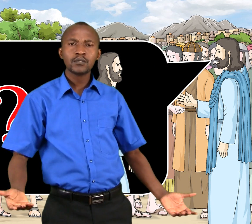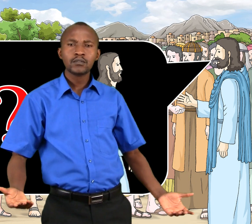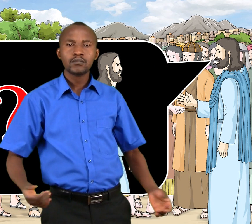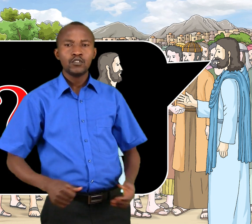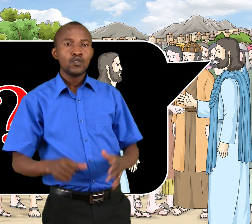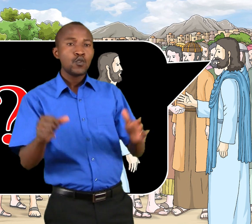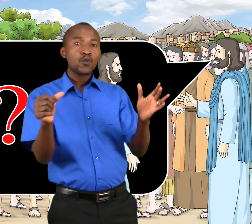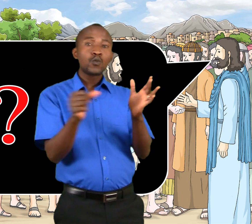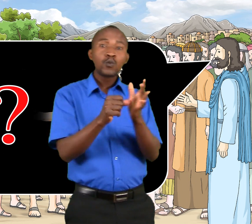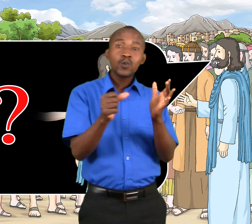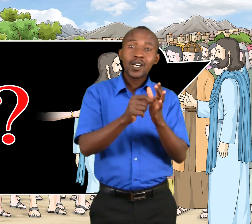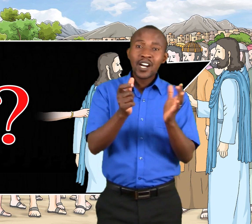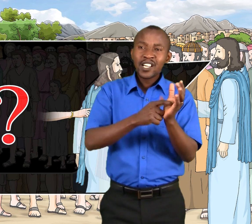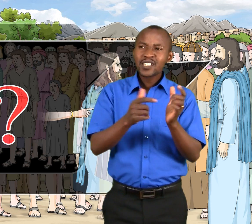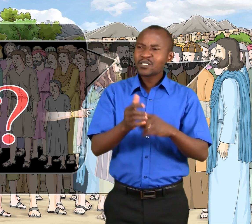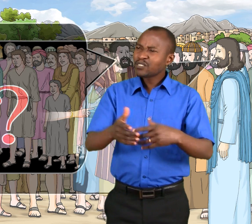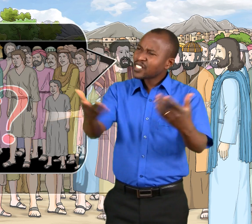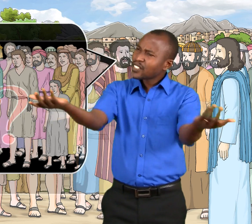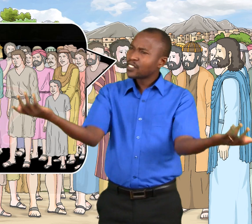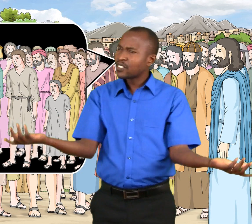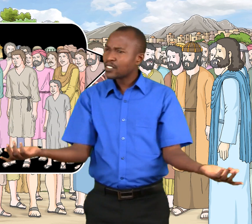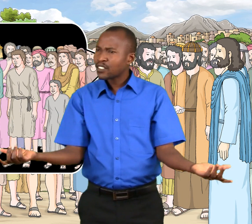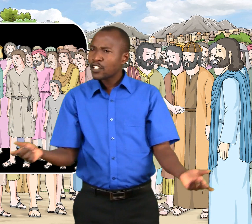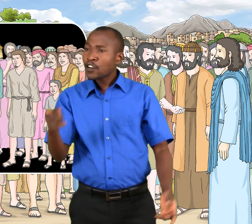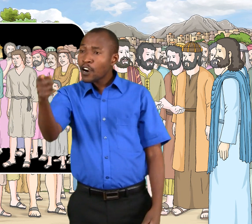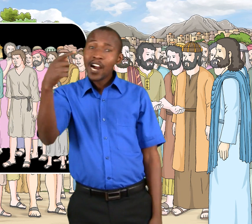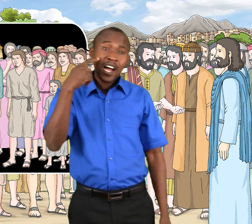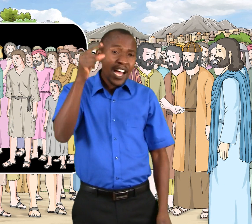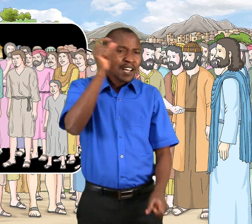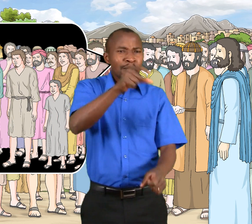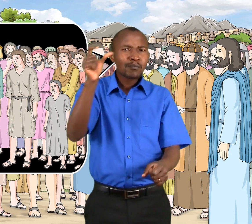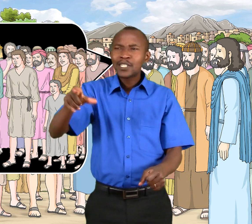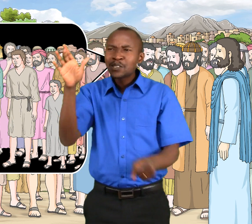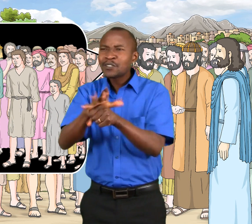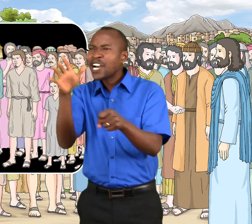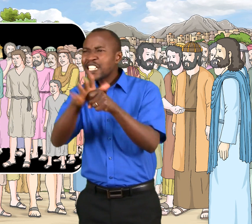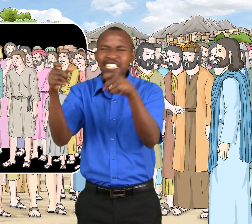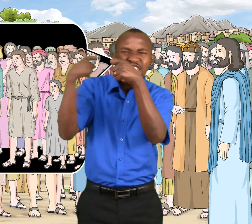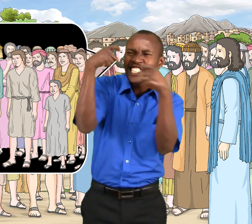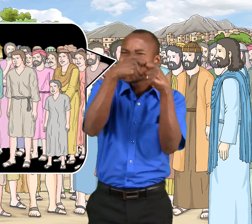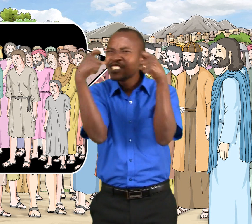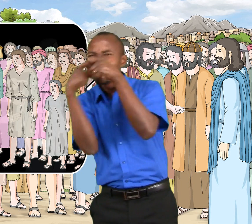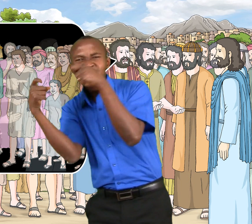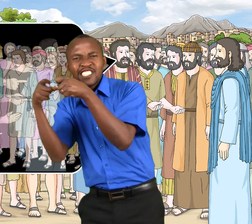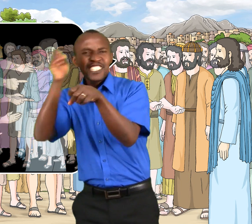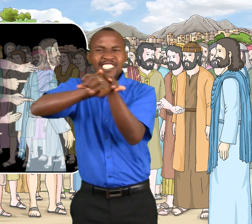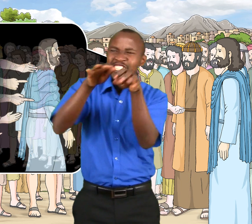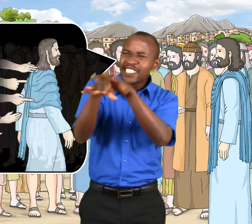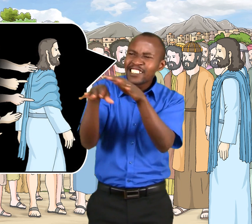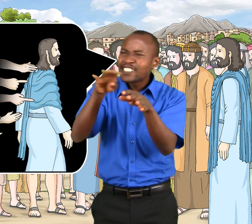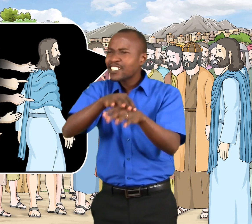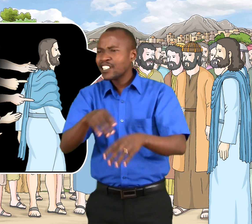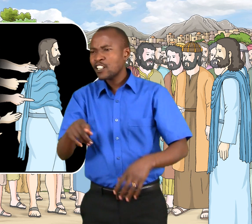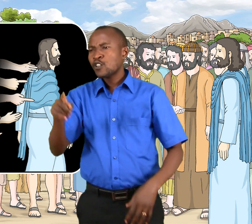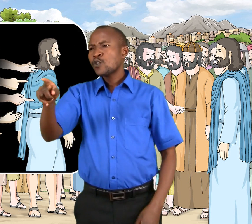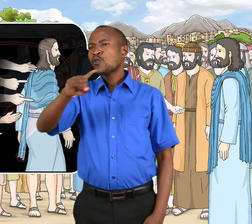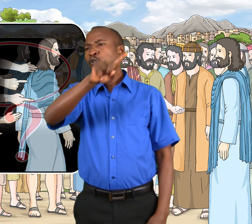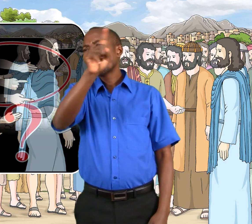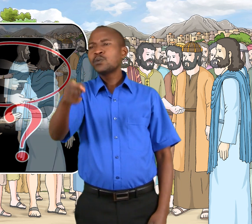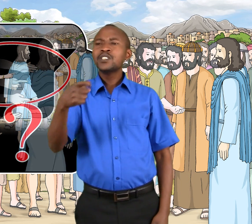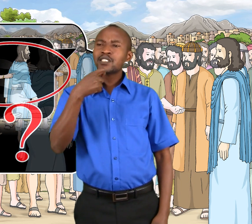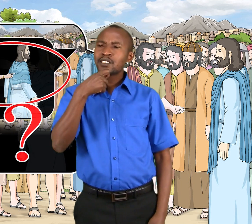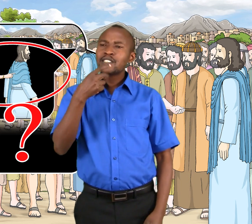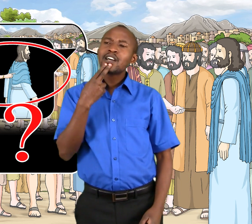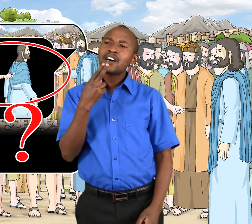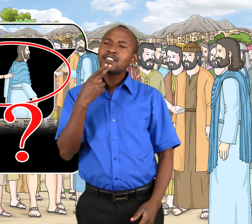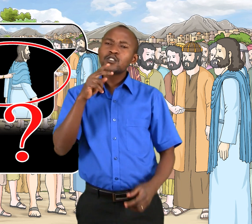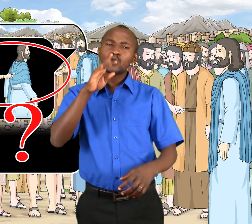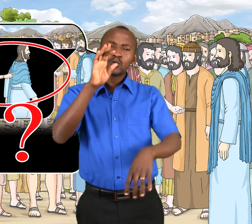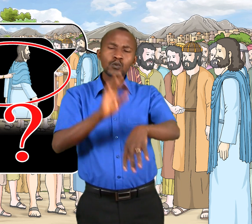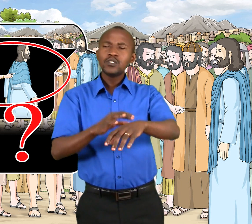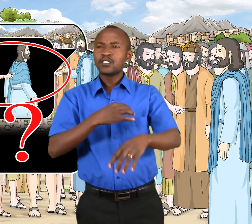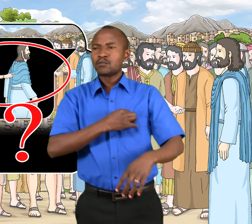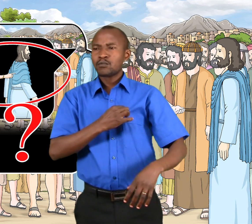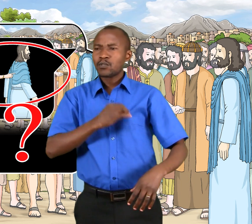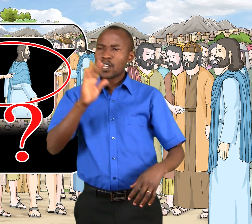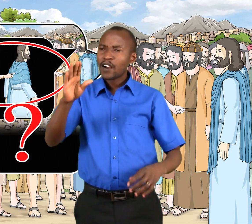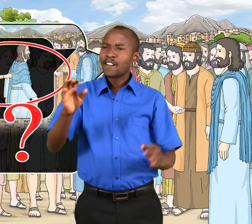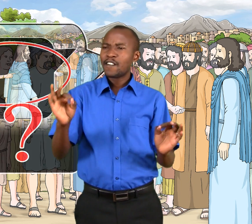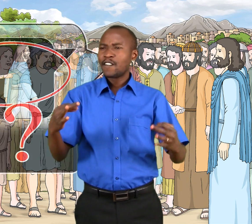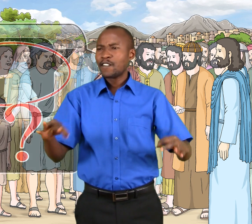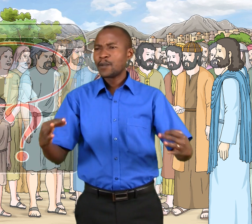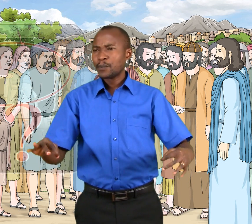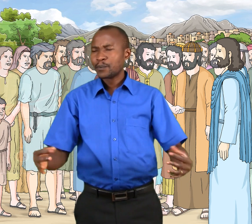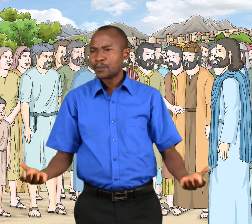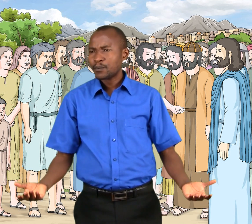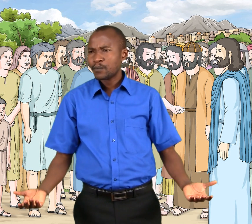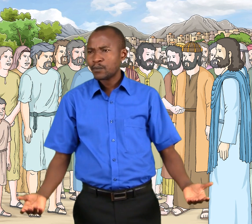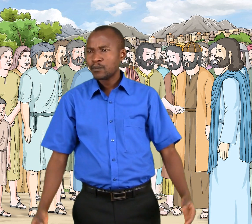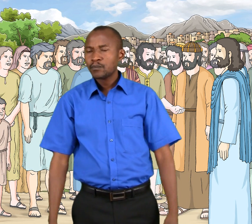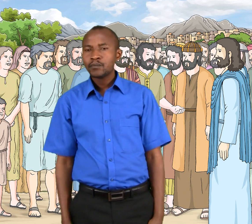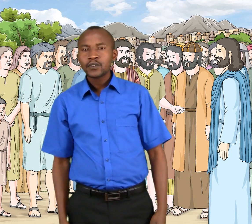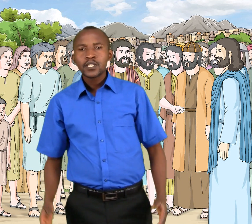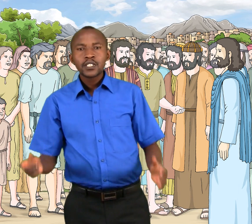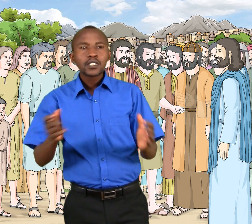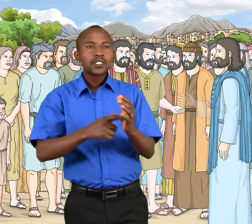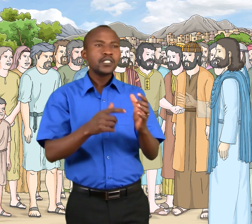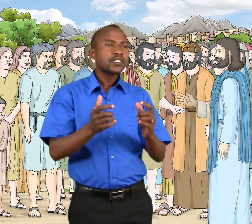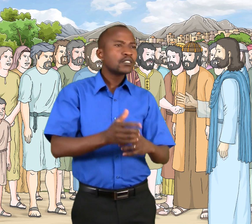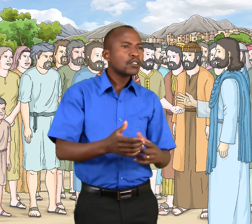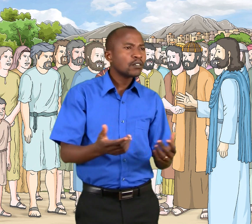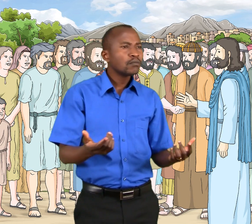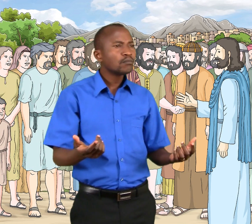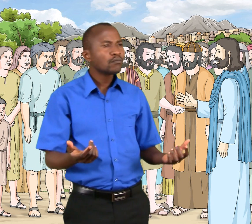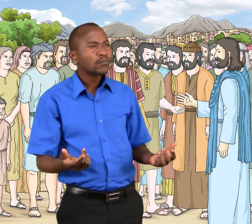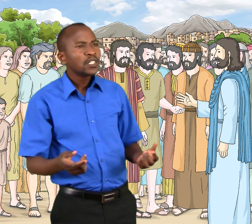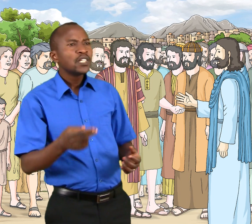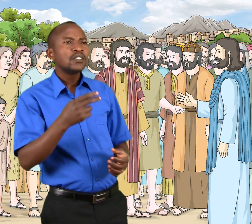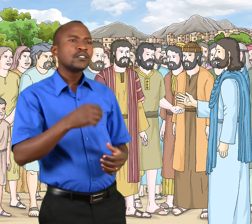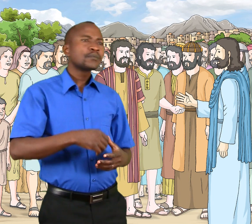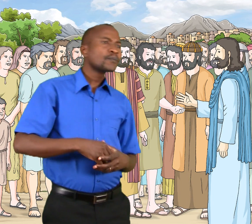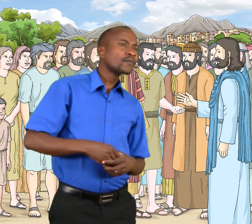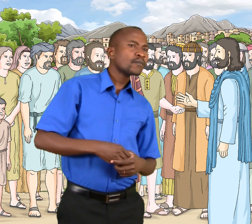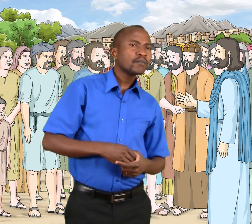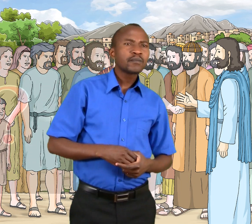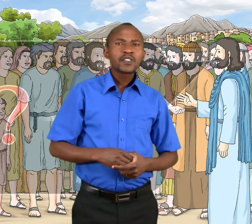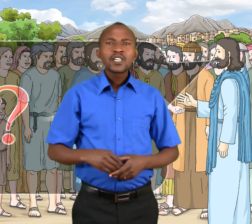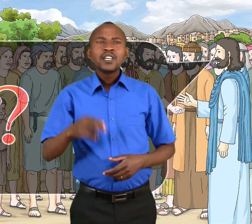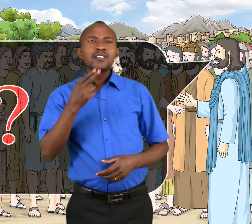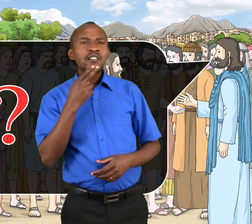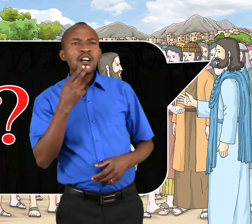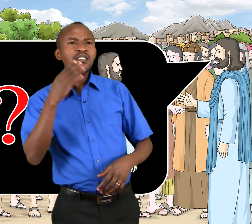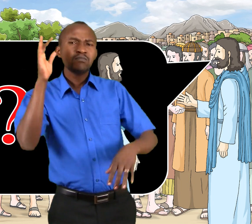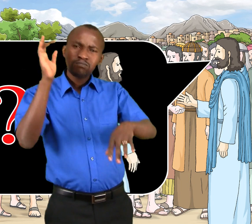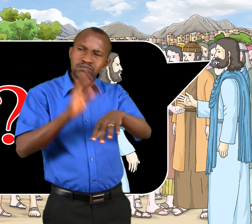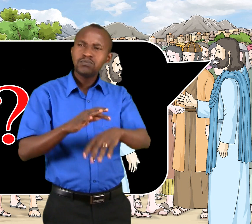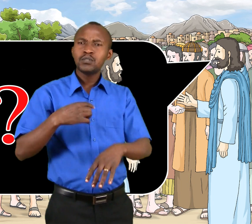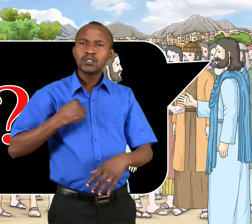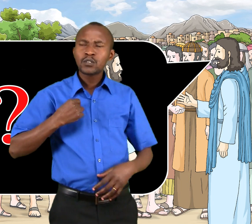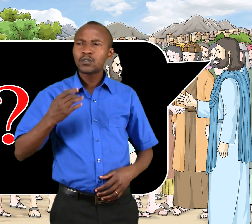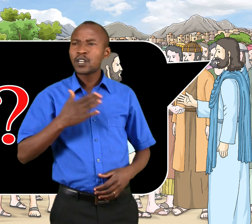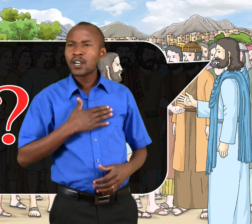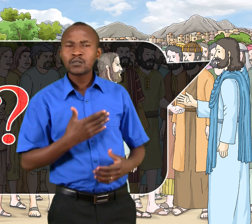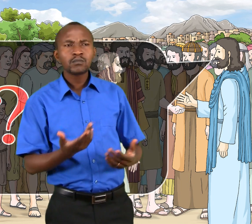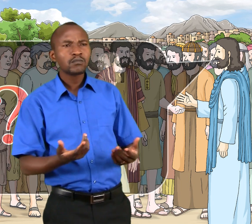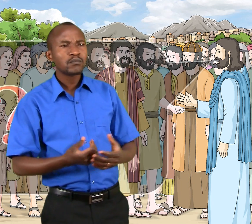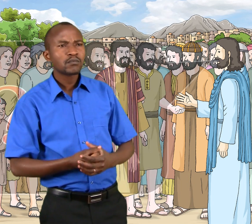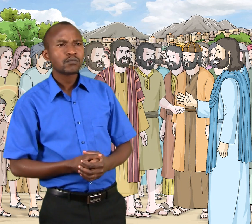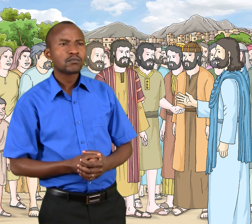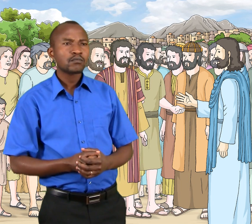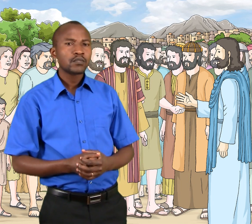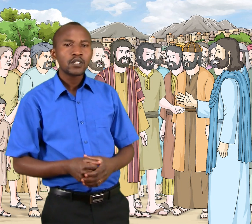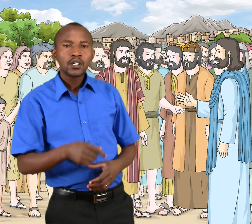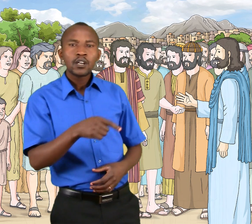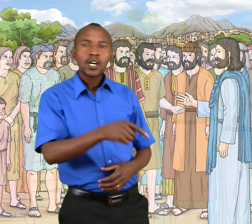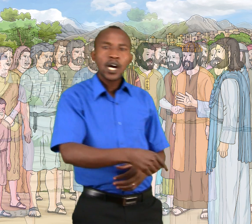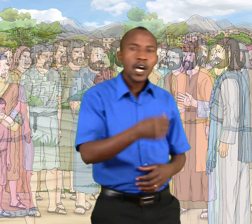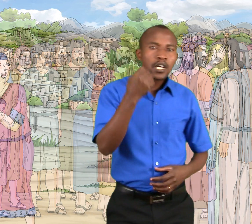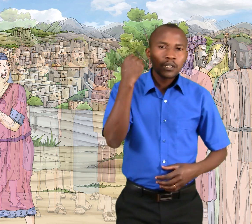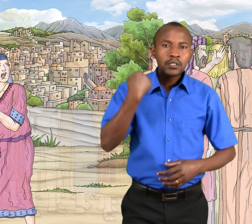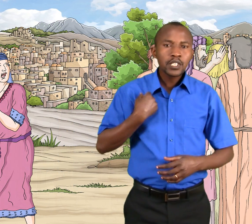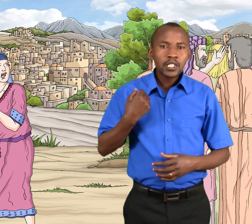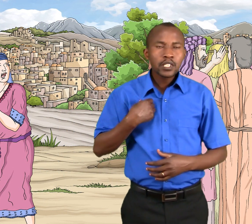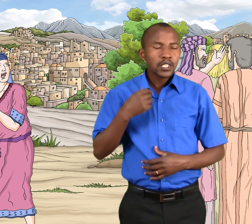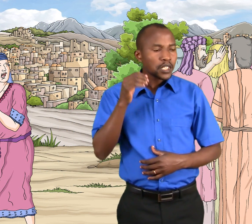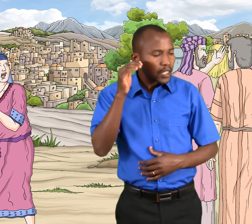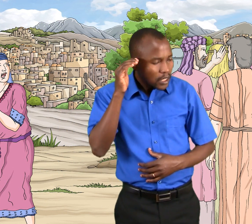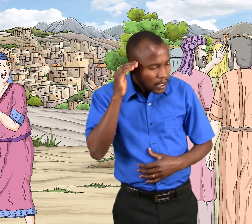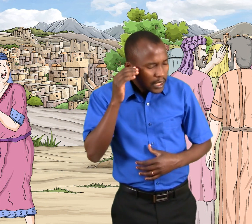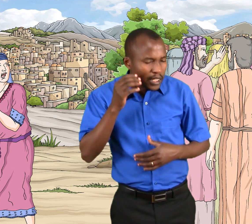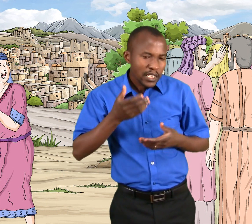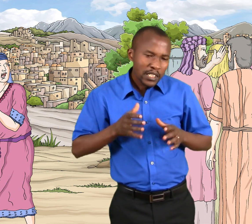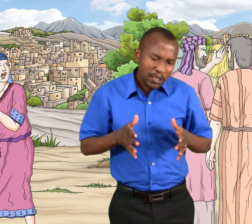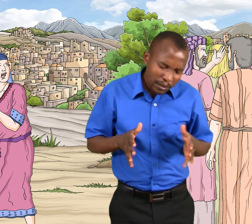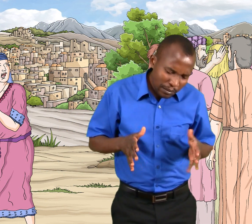His disciples answered, “You can see the crowd pressing in on You, and yet You ask, ‘Who touched Me?’” But He kept looking around to see who had done this.